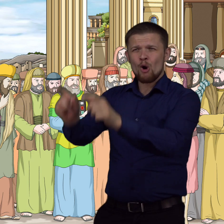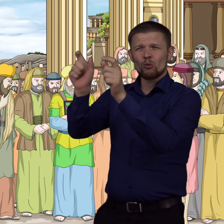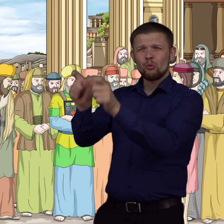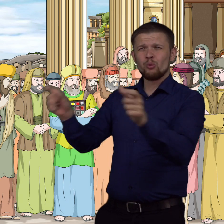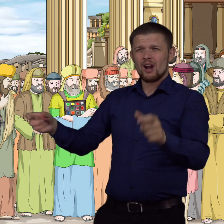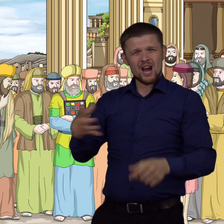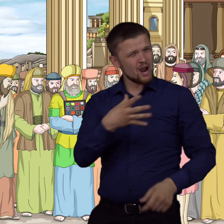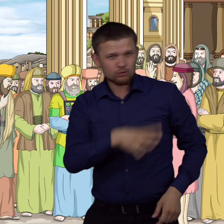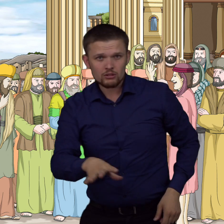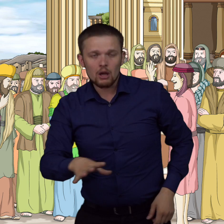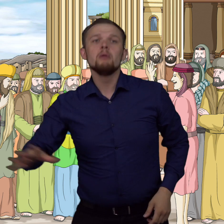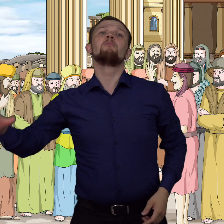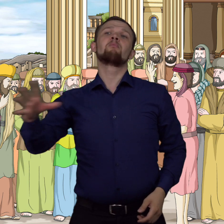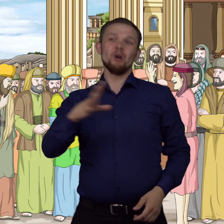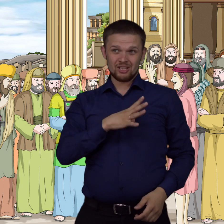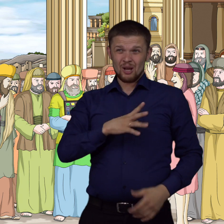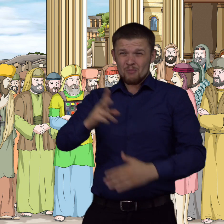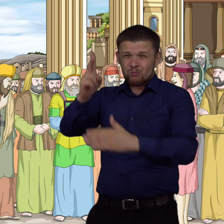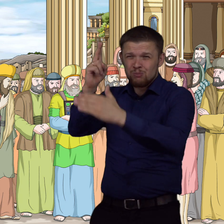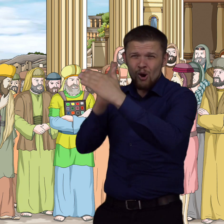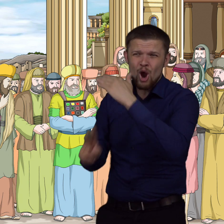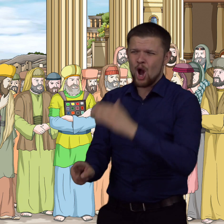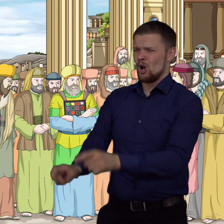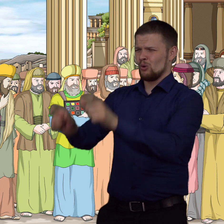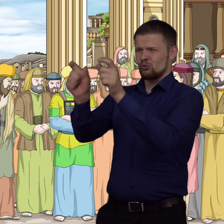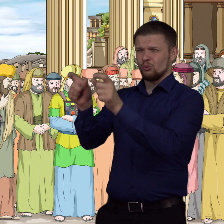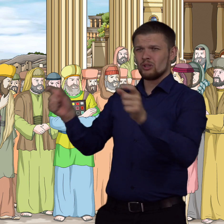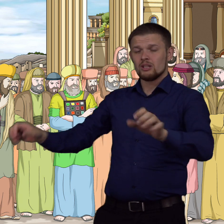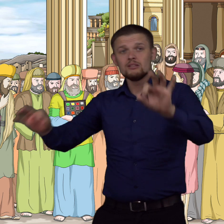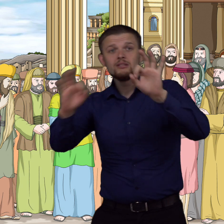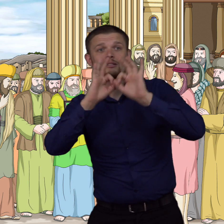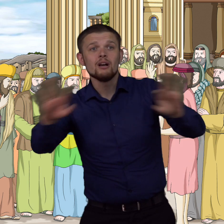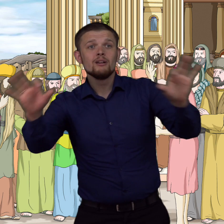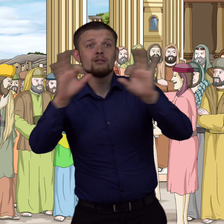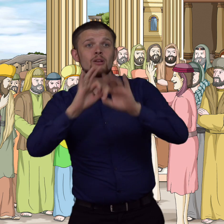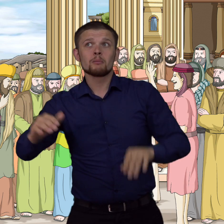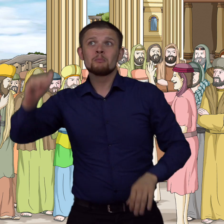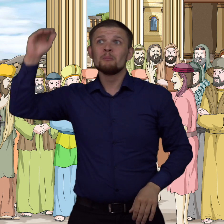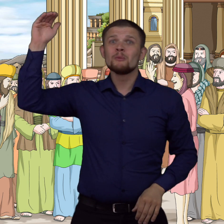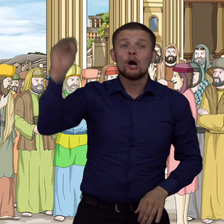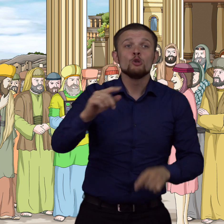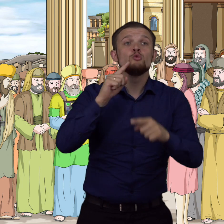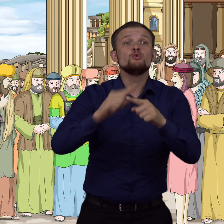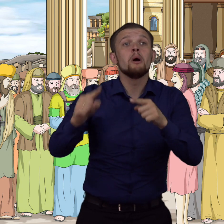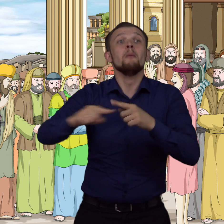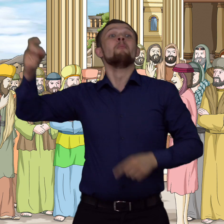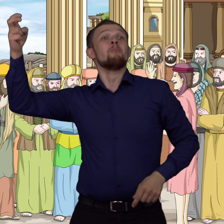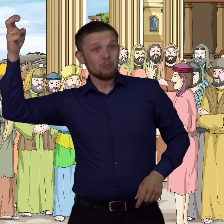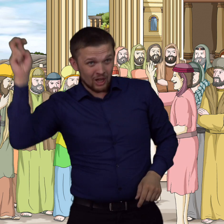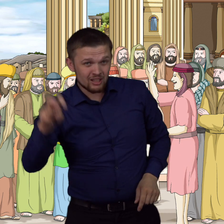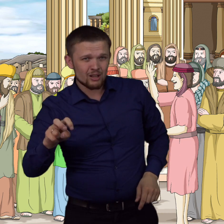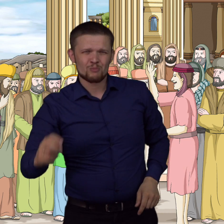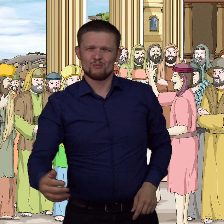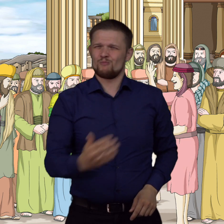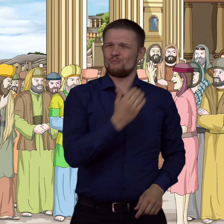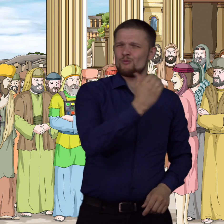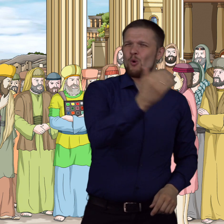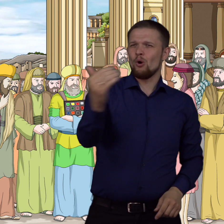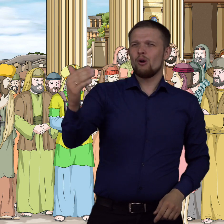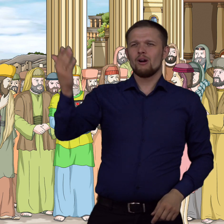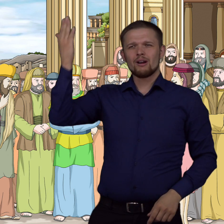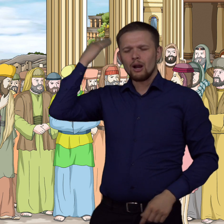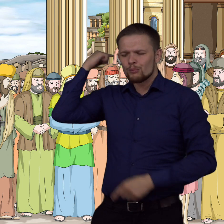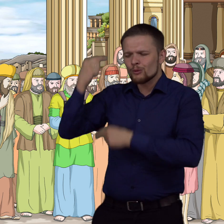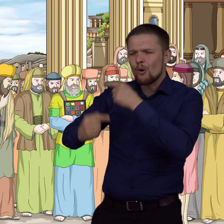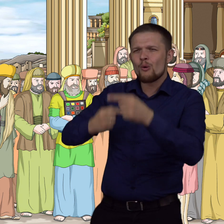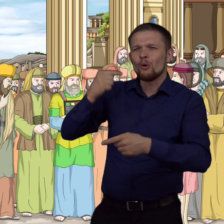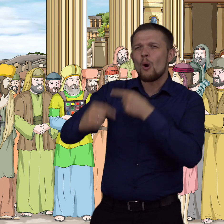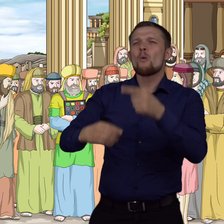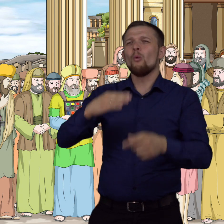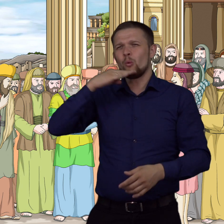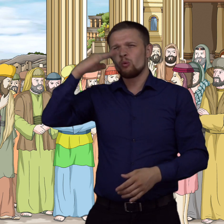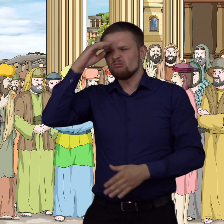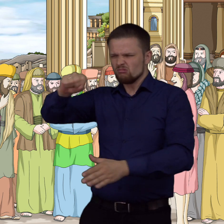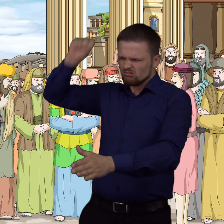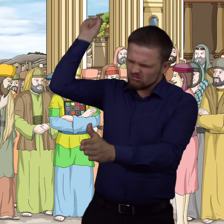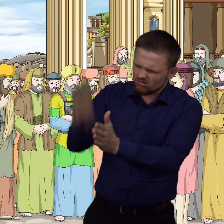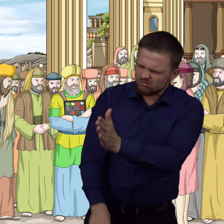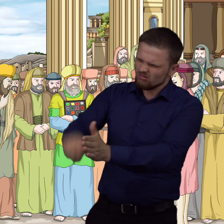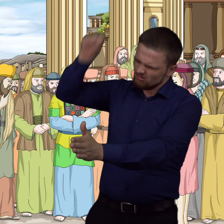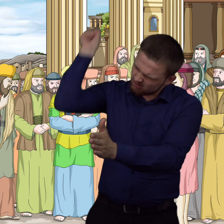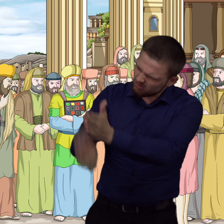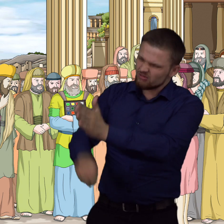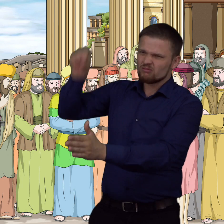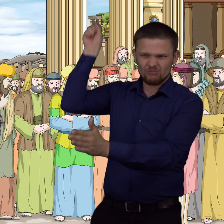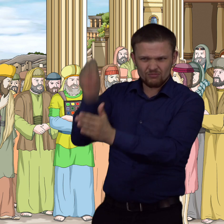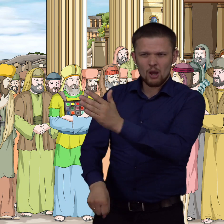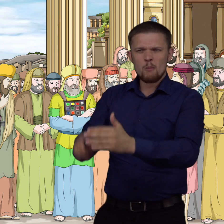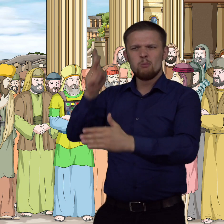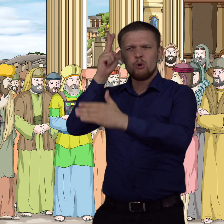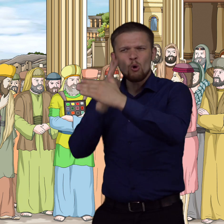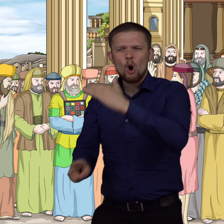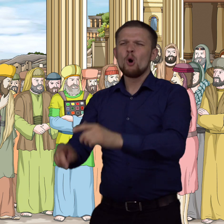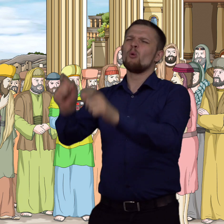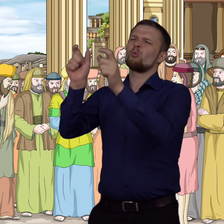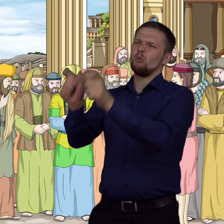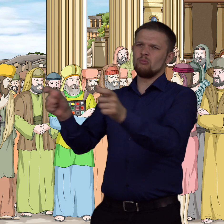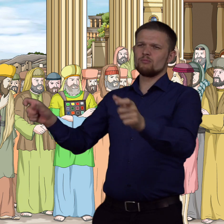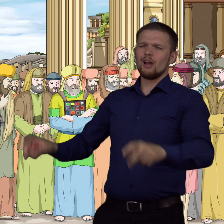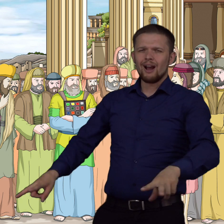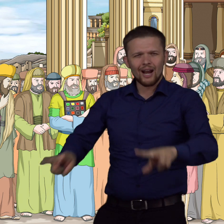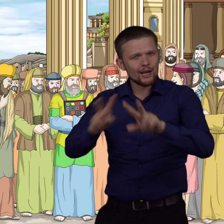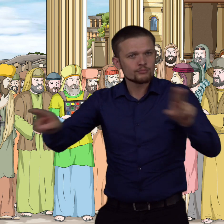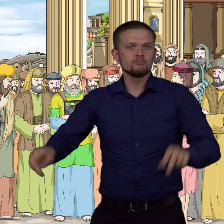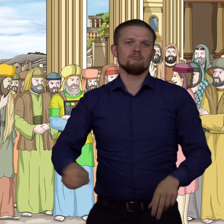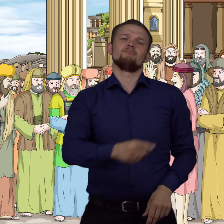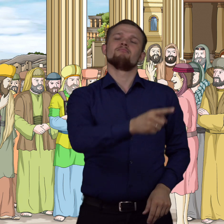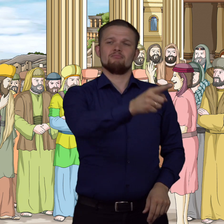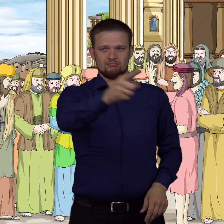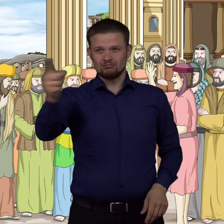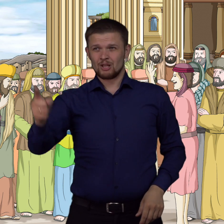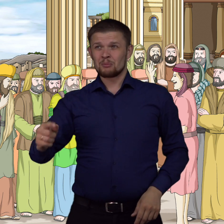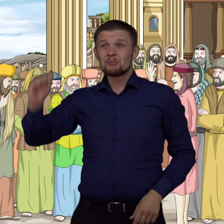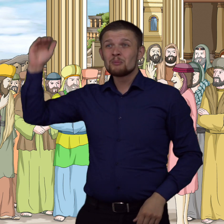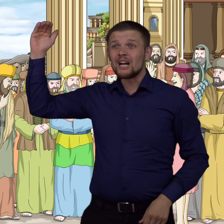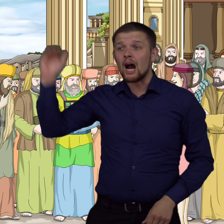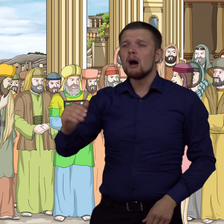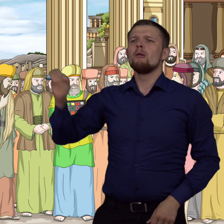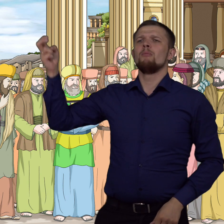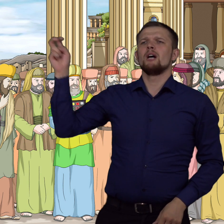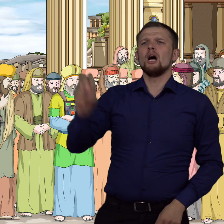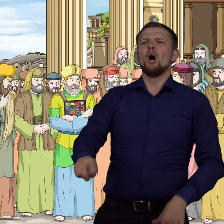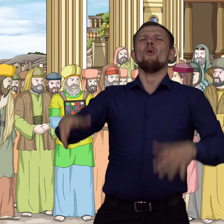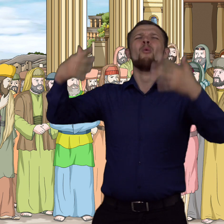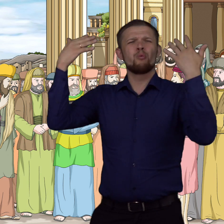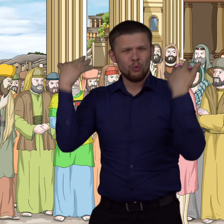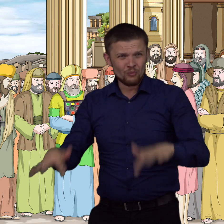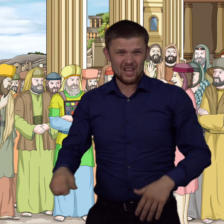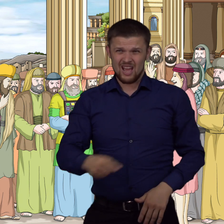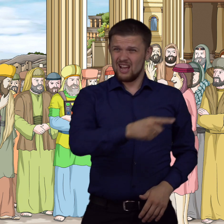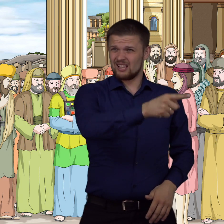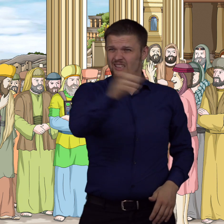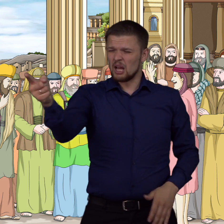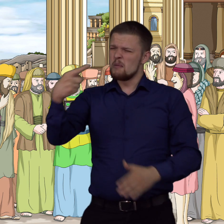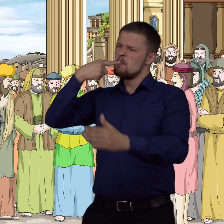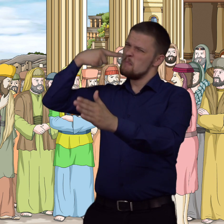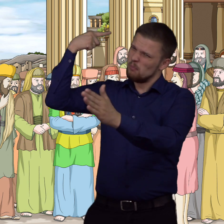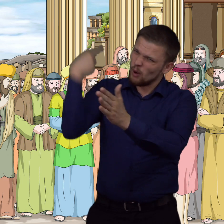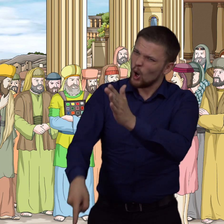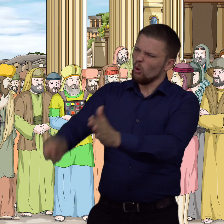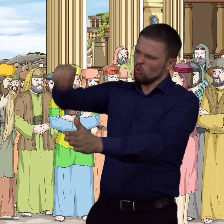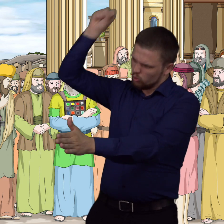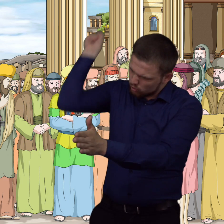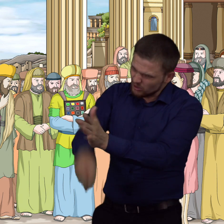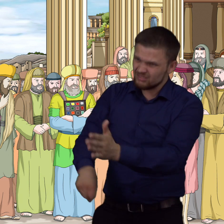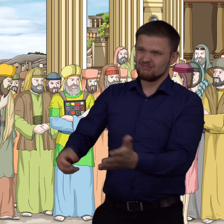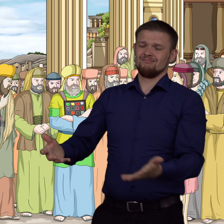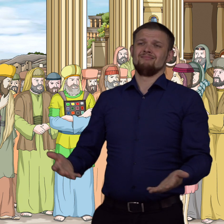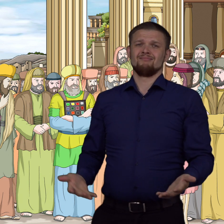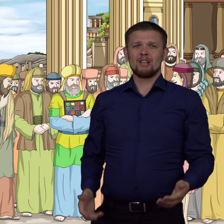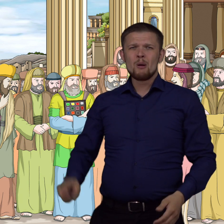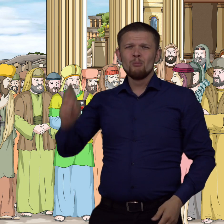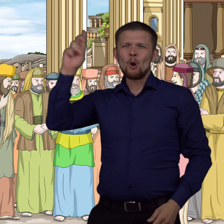They even killed those who foretold the coming of the Righteous One.